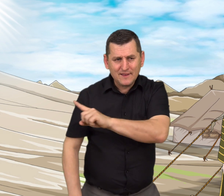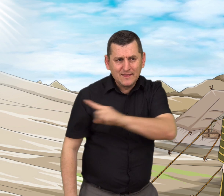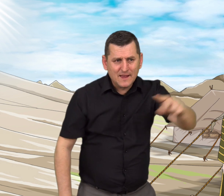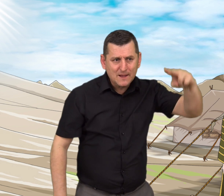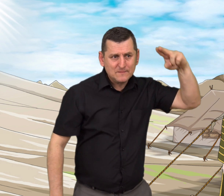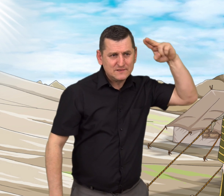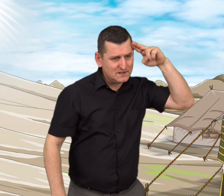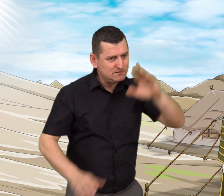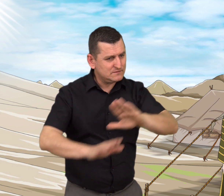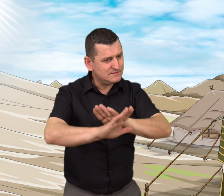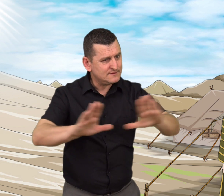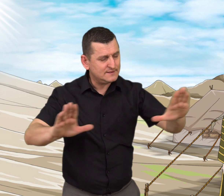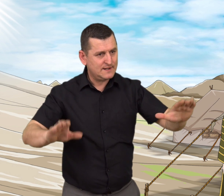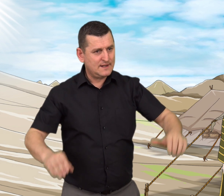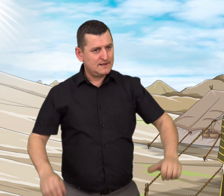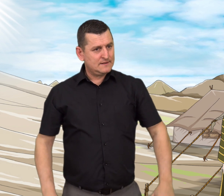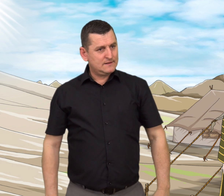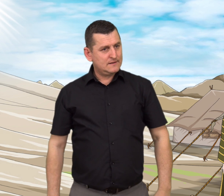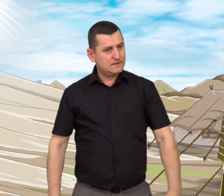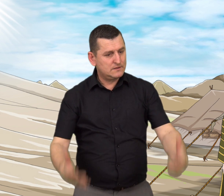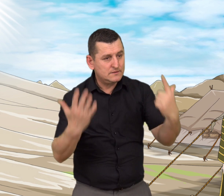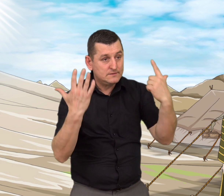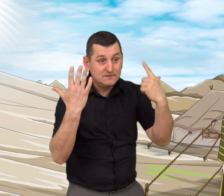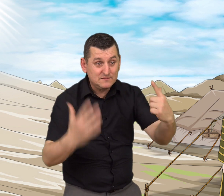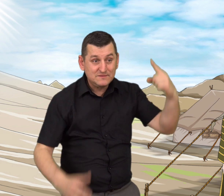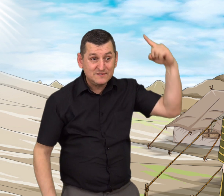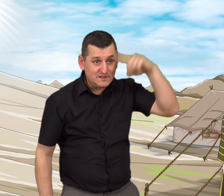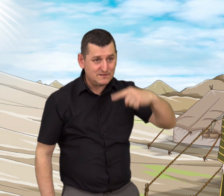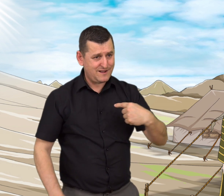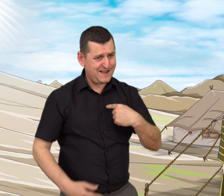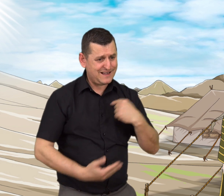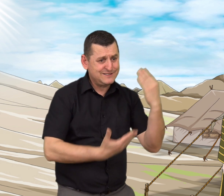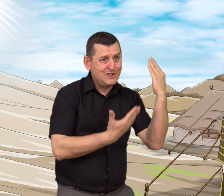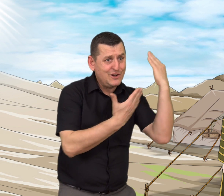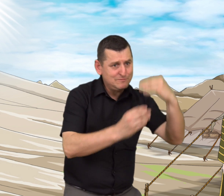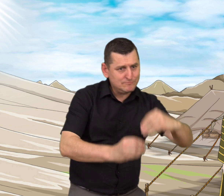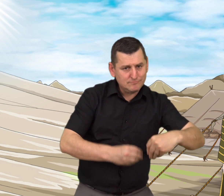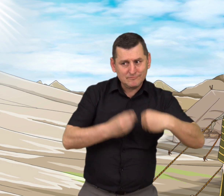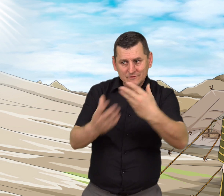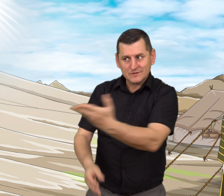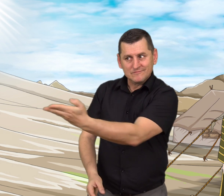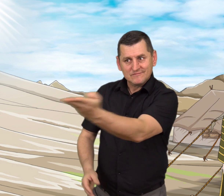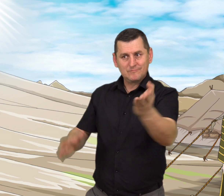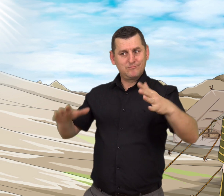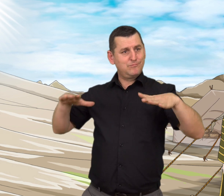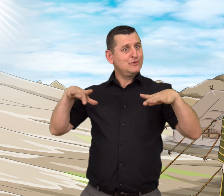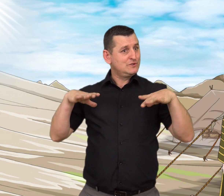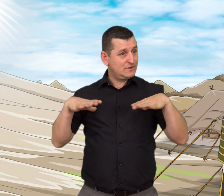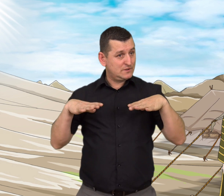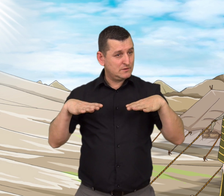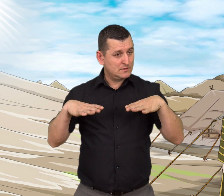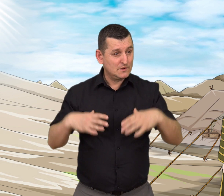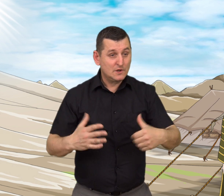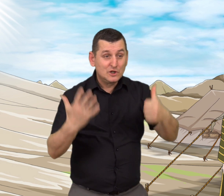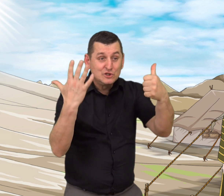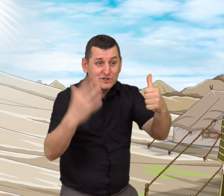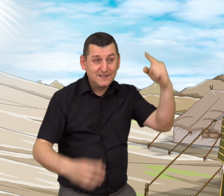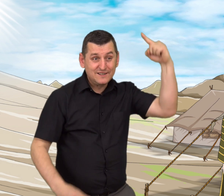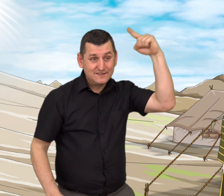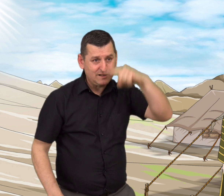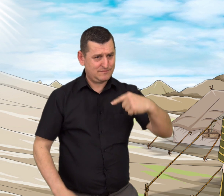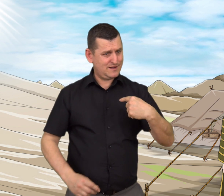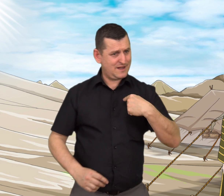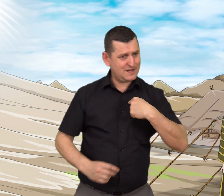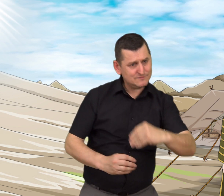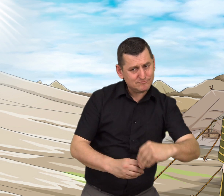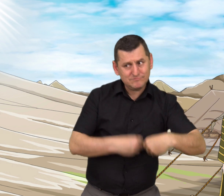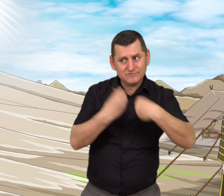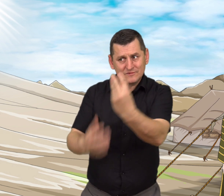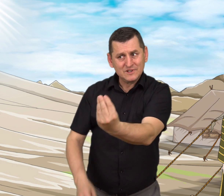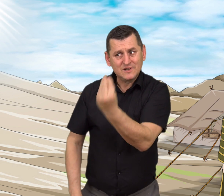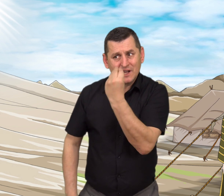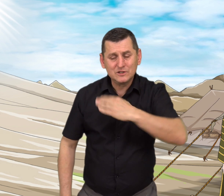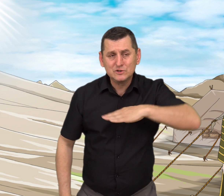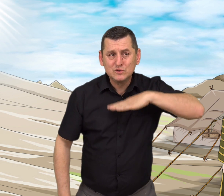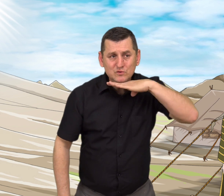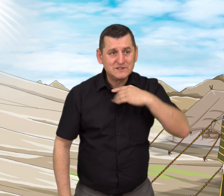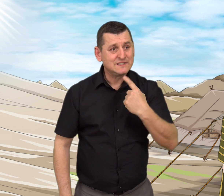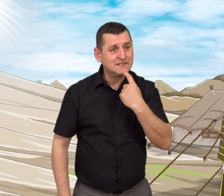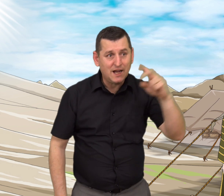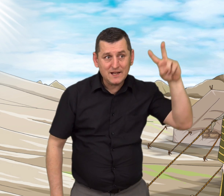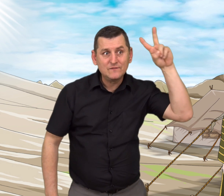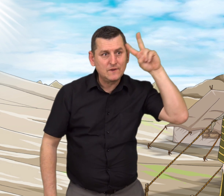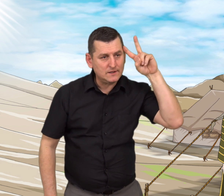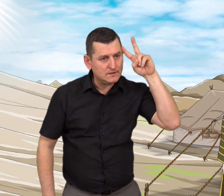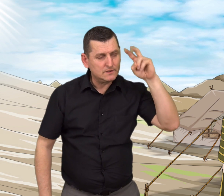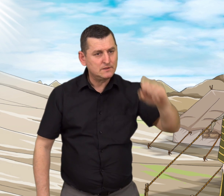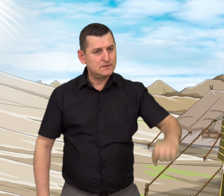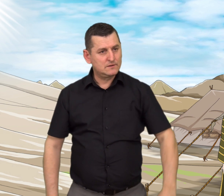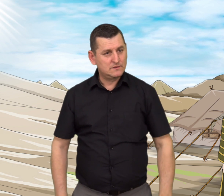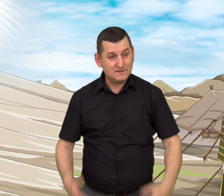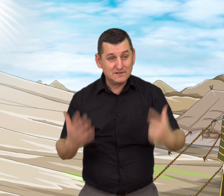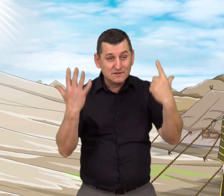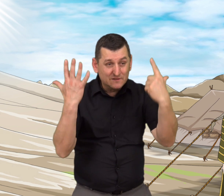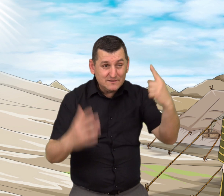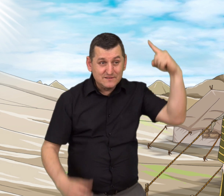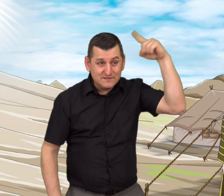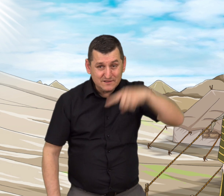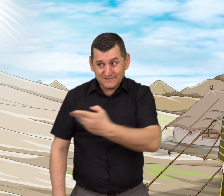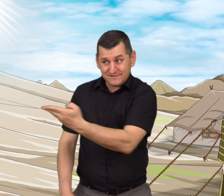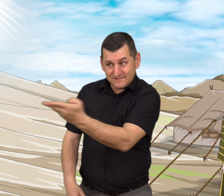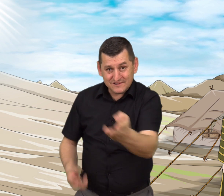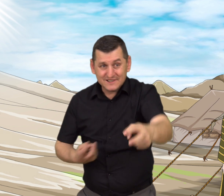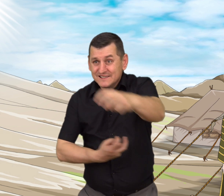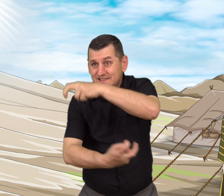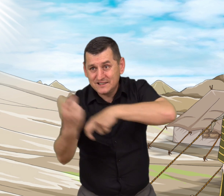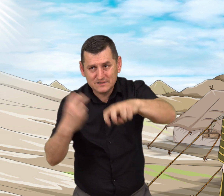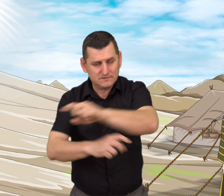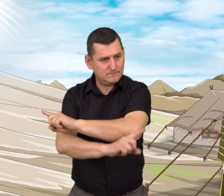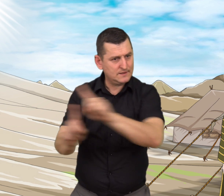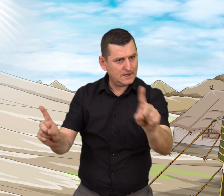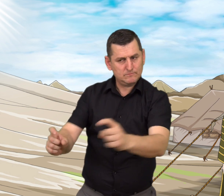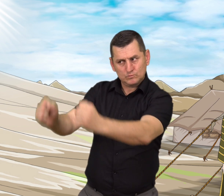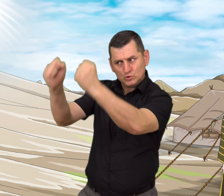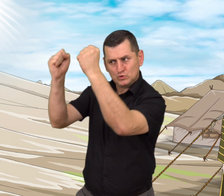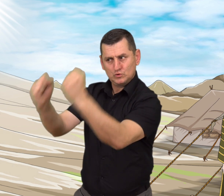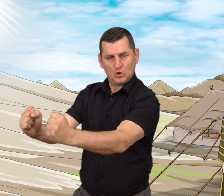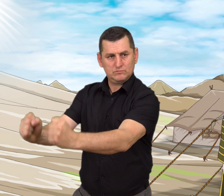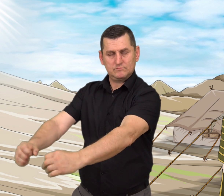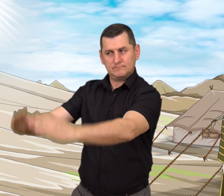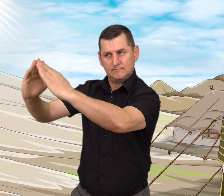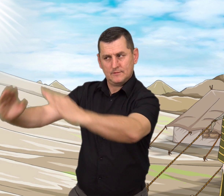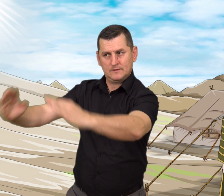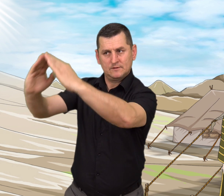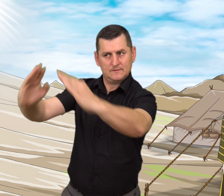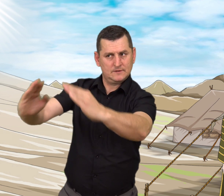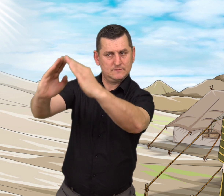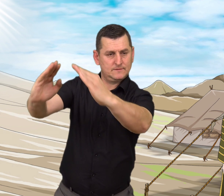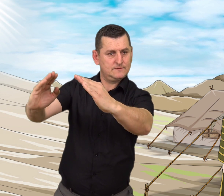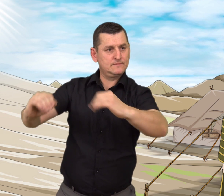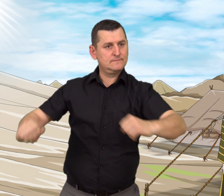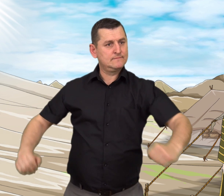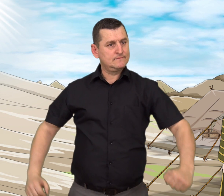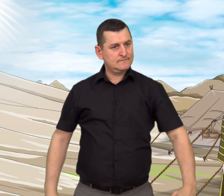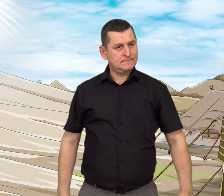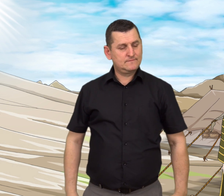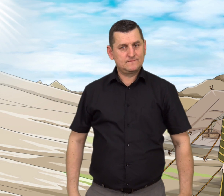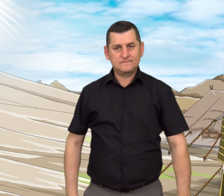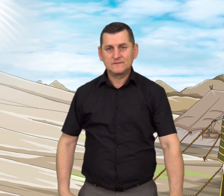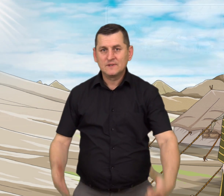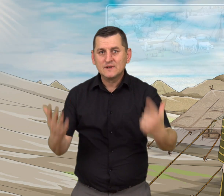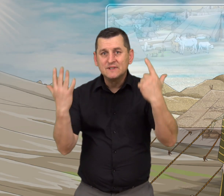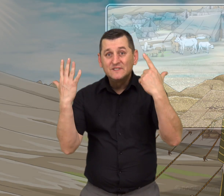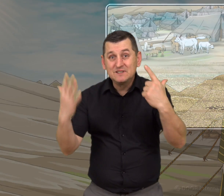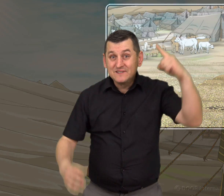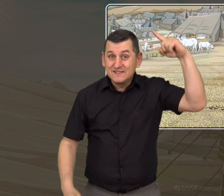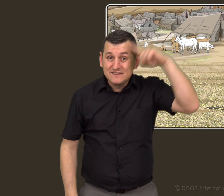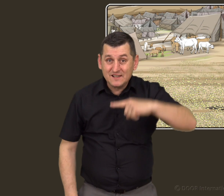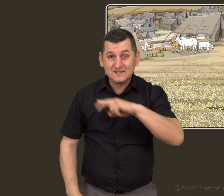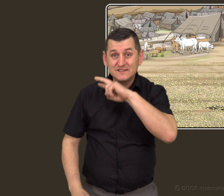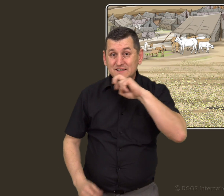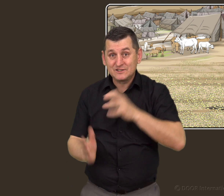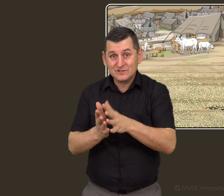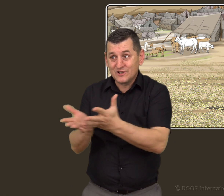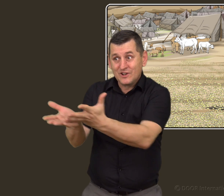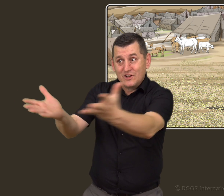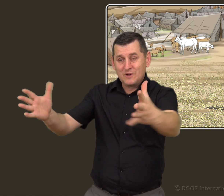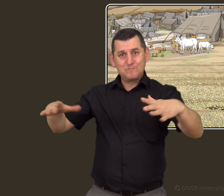that is why on the sixth day He will give you bread for two days. On the seventh day, everyone must stay where he is; no one may leave his place.” So the people rested on the seventh day.